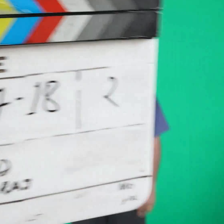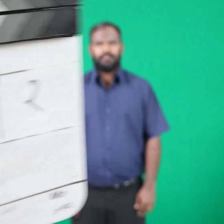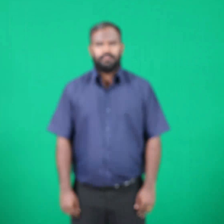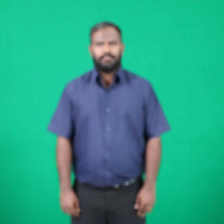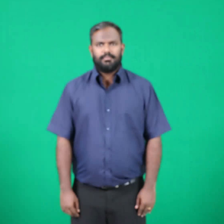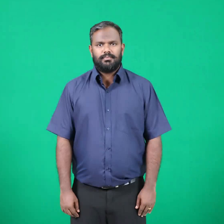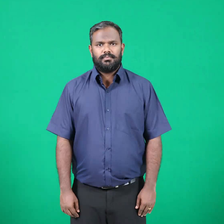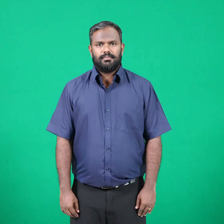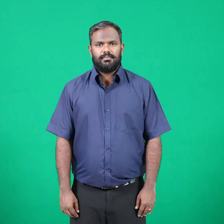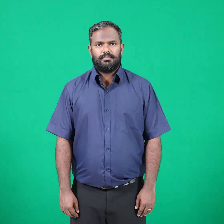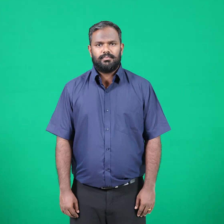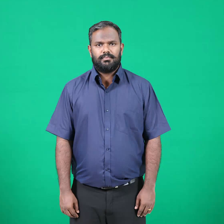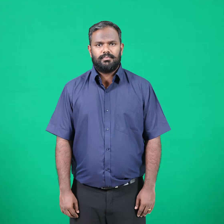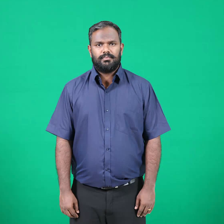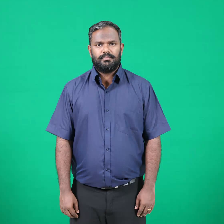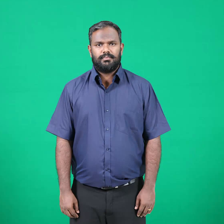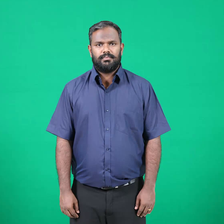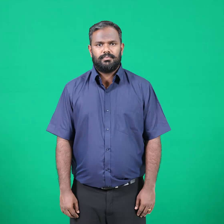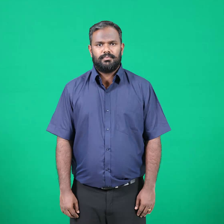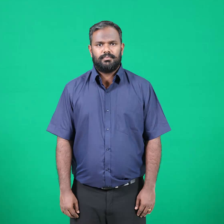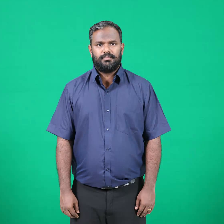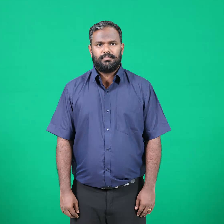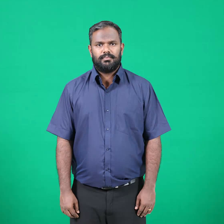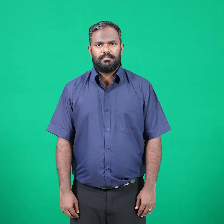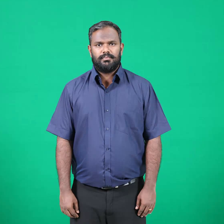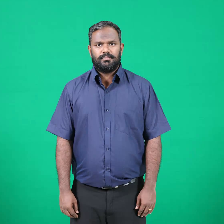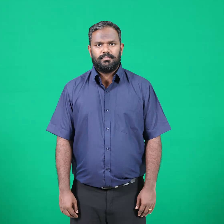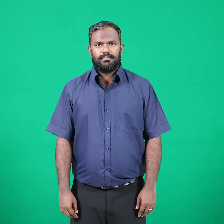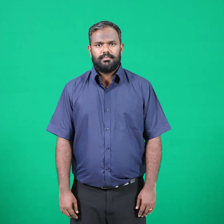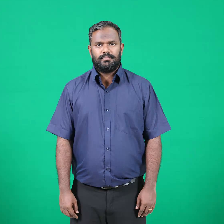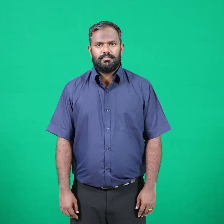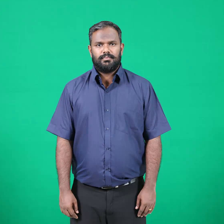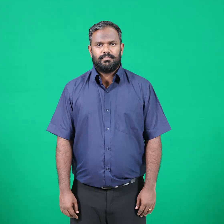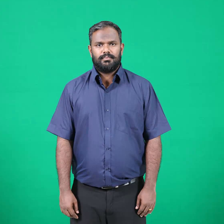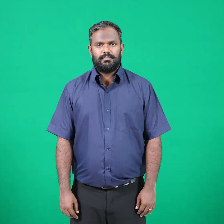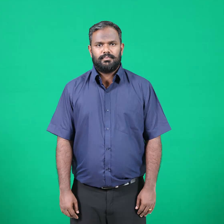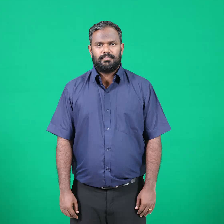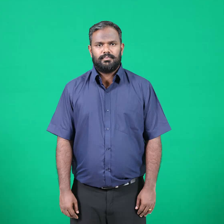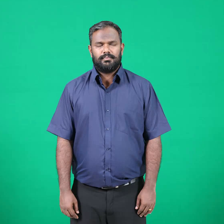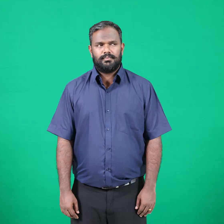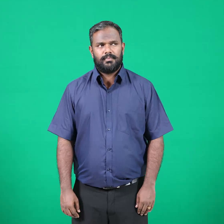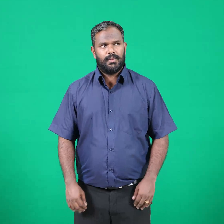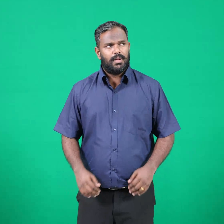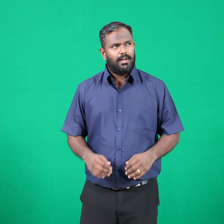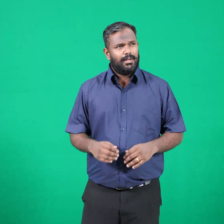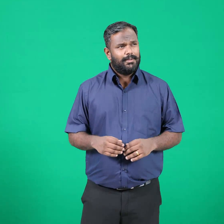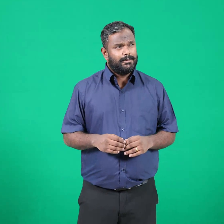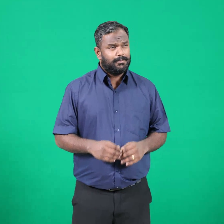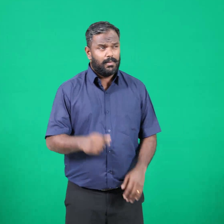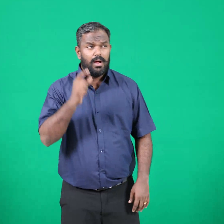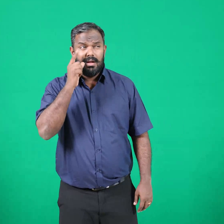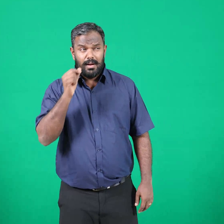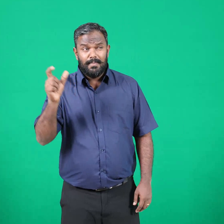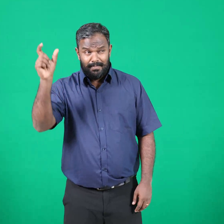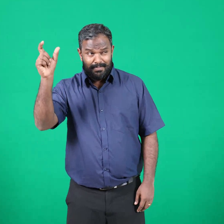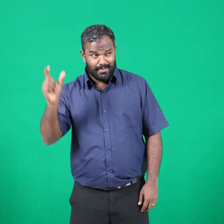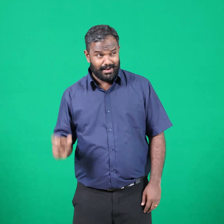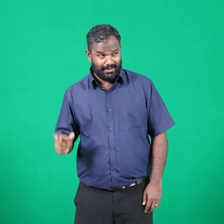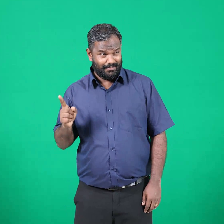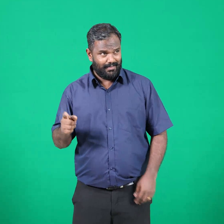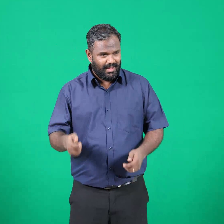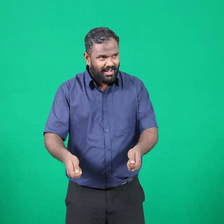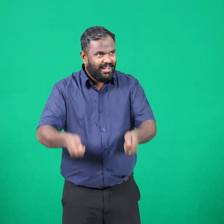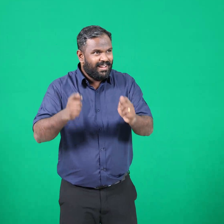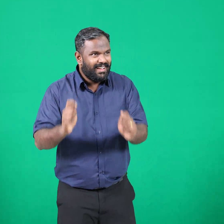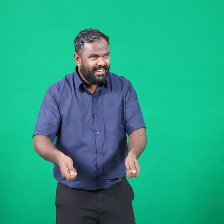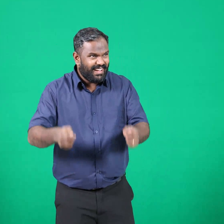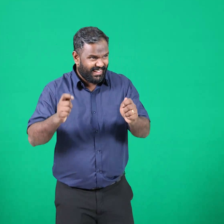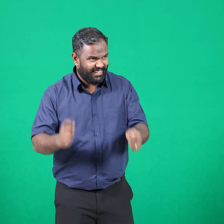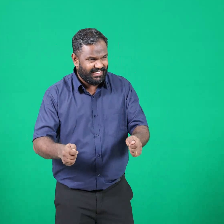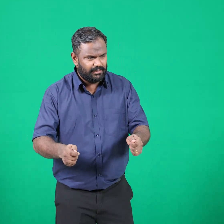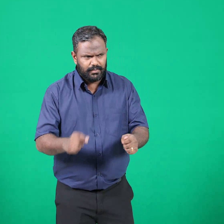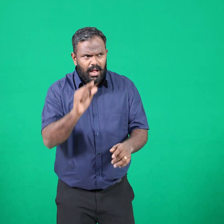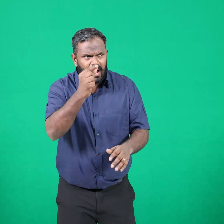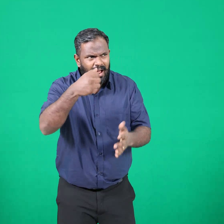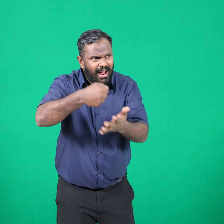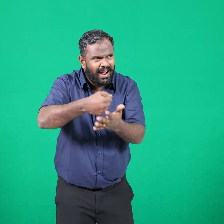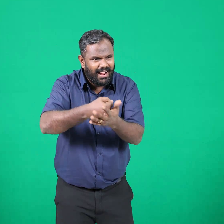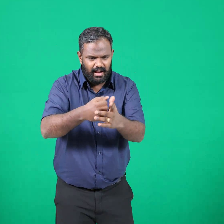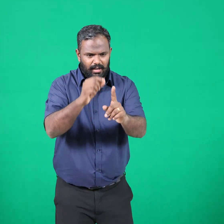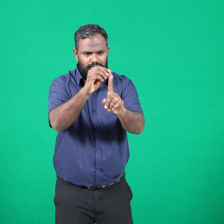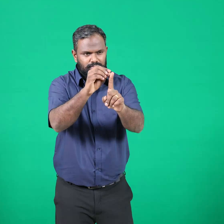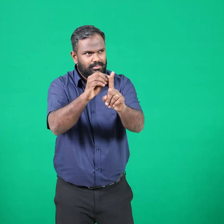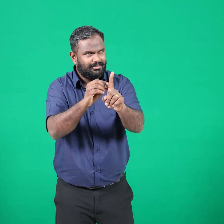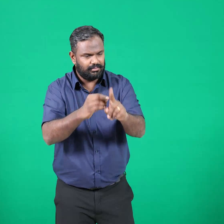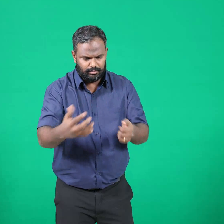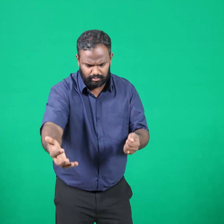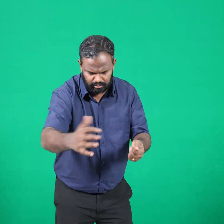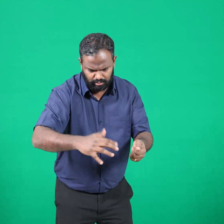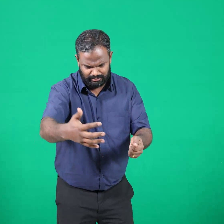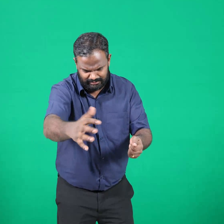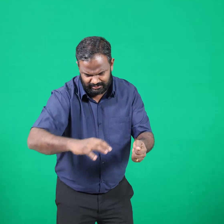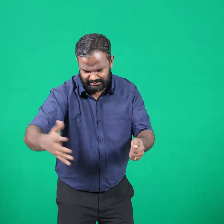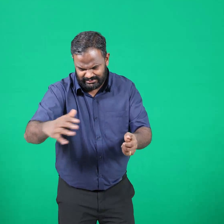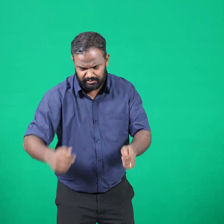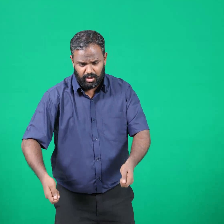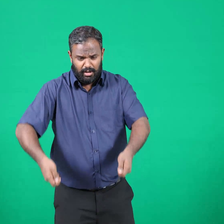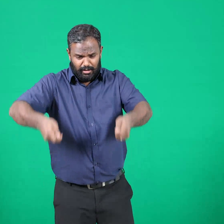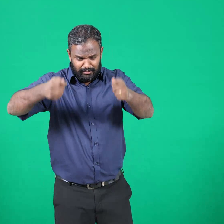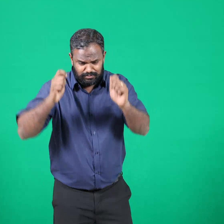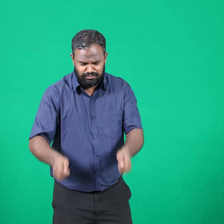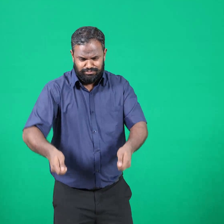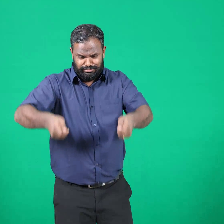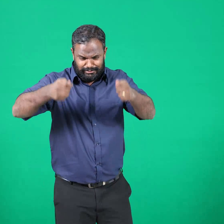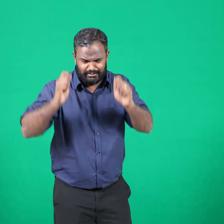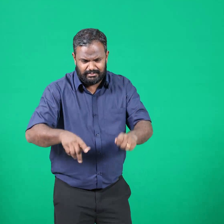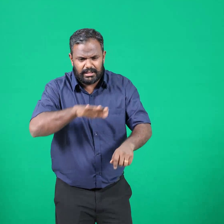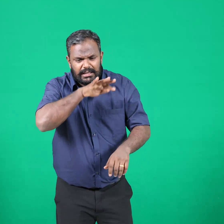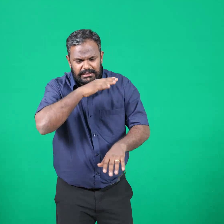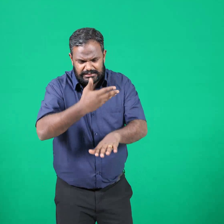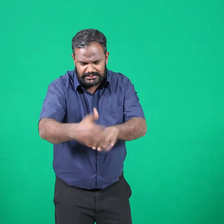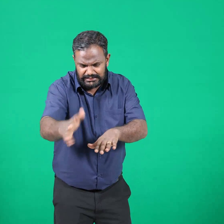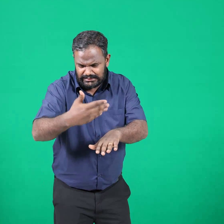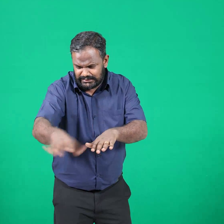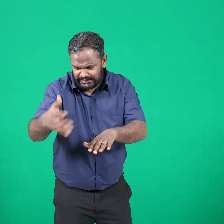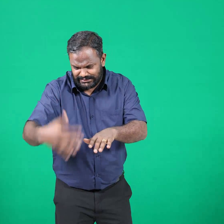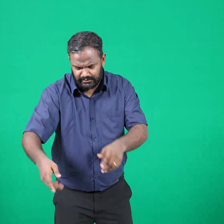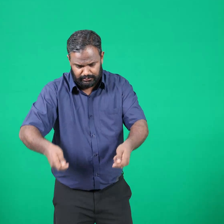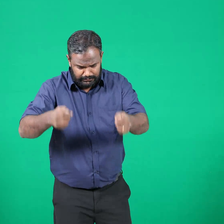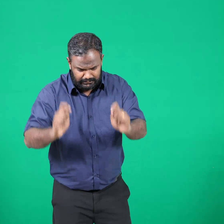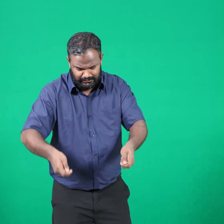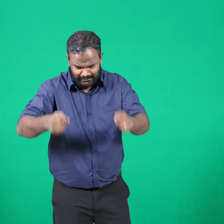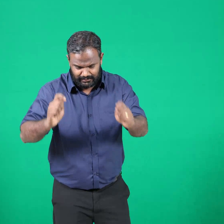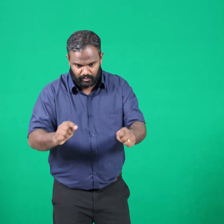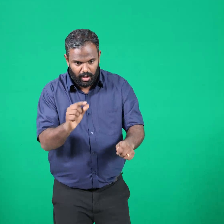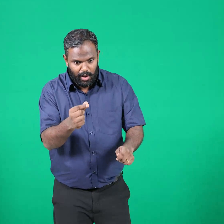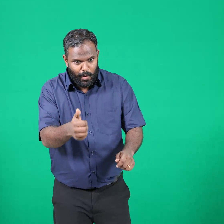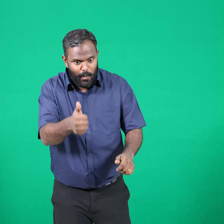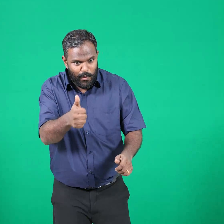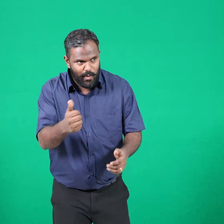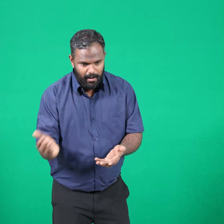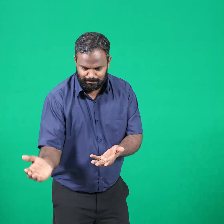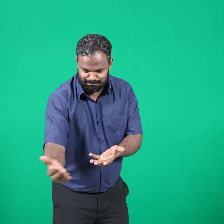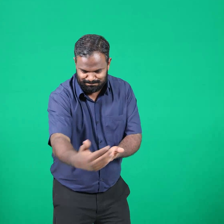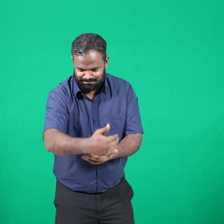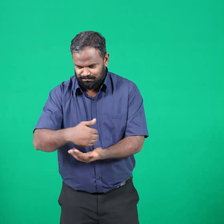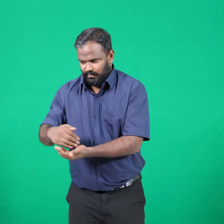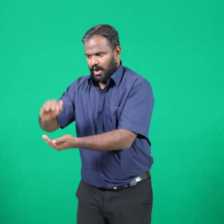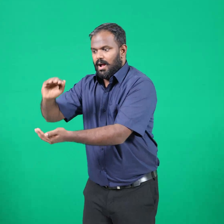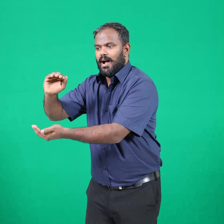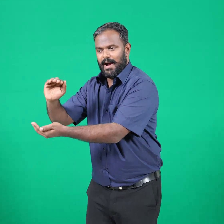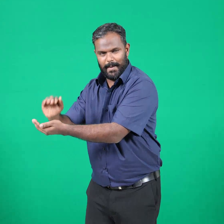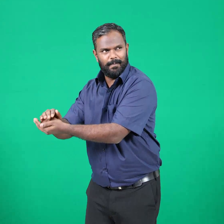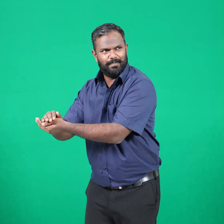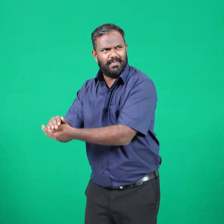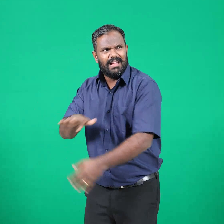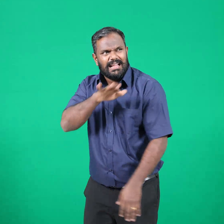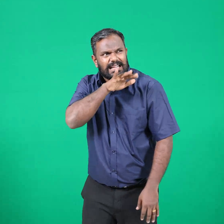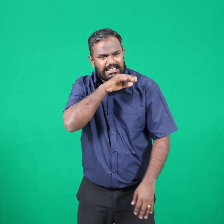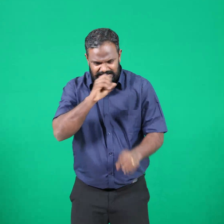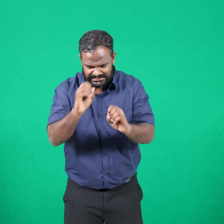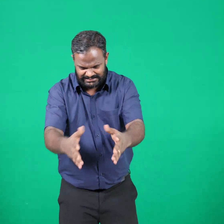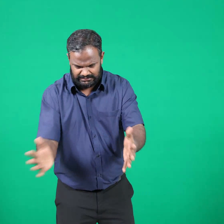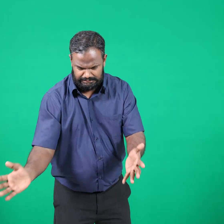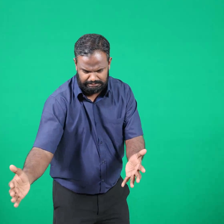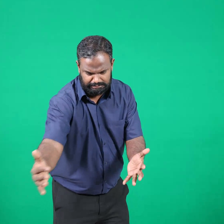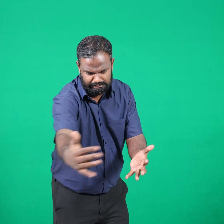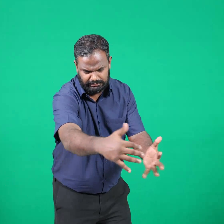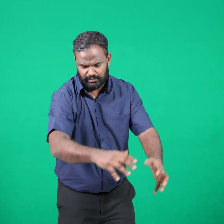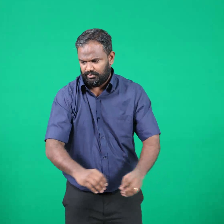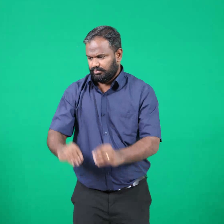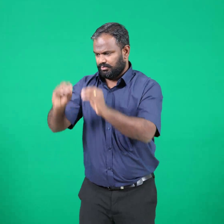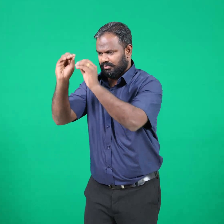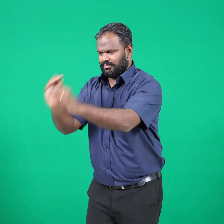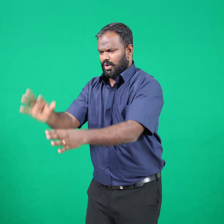His winnowing fork is in His hand to clear His threshing floor and to gather the wheat into His barn;